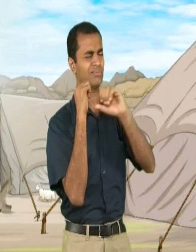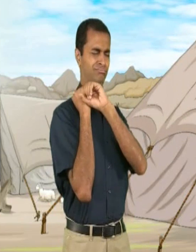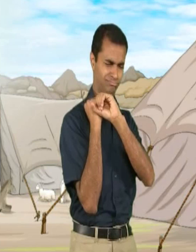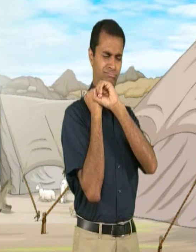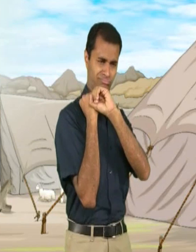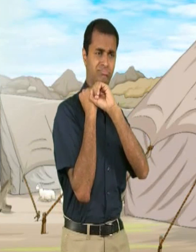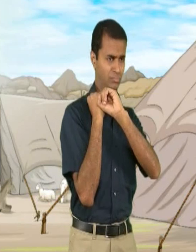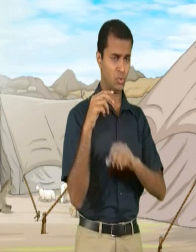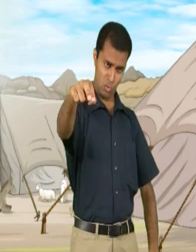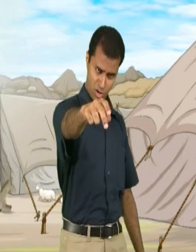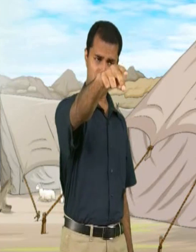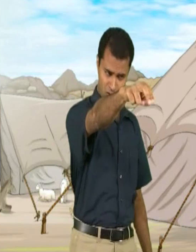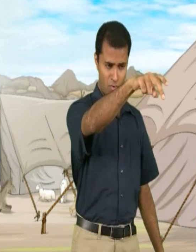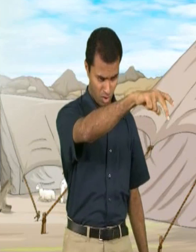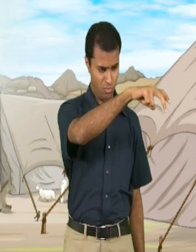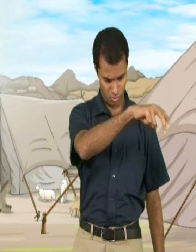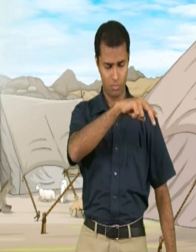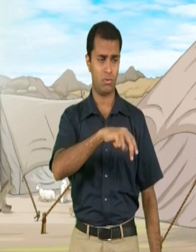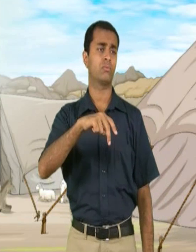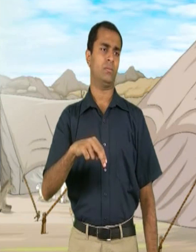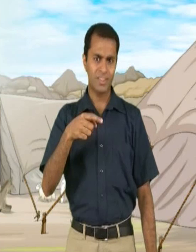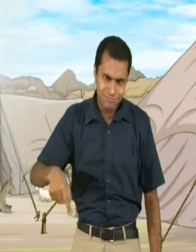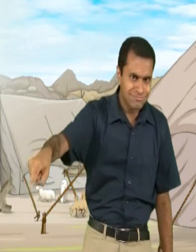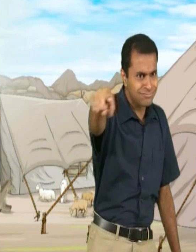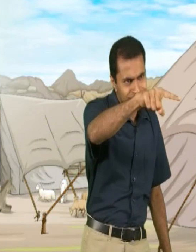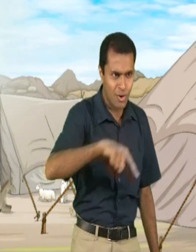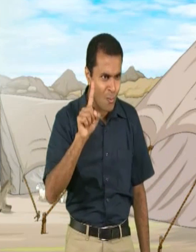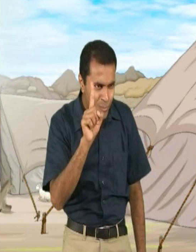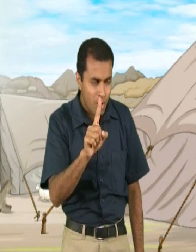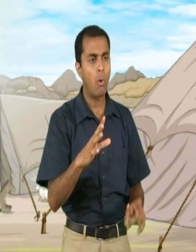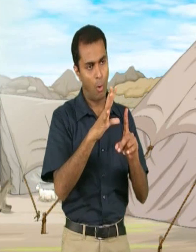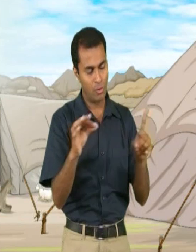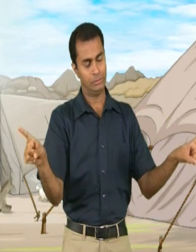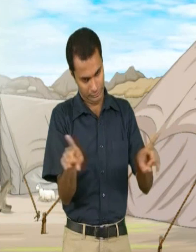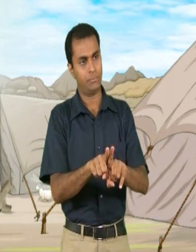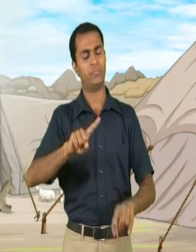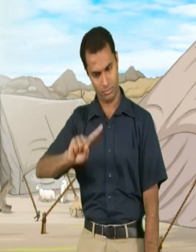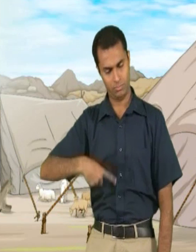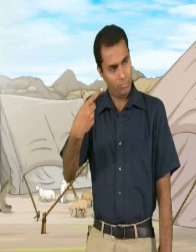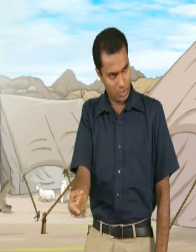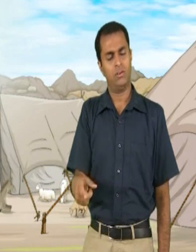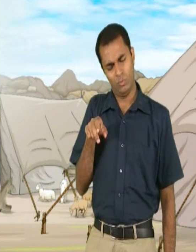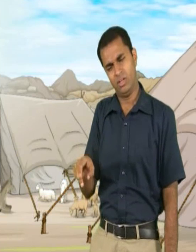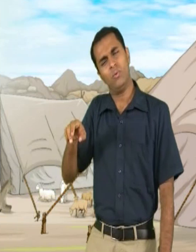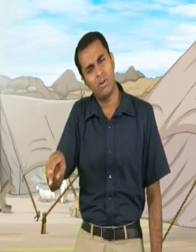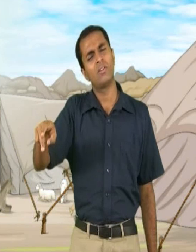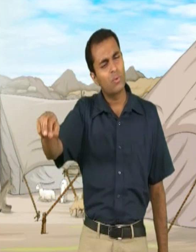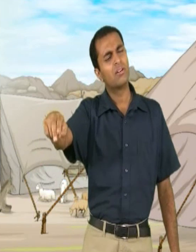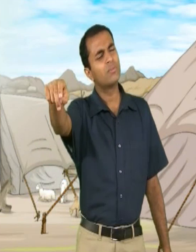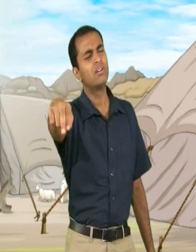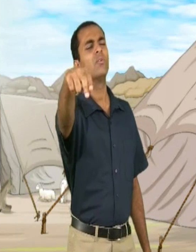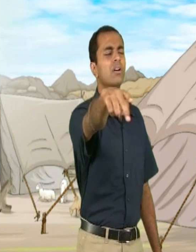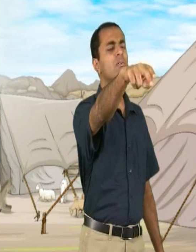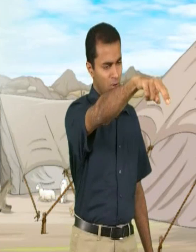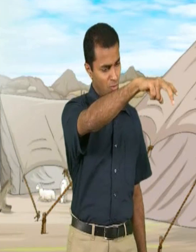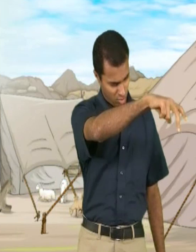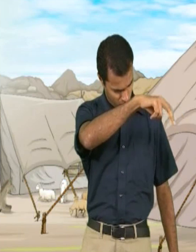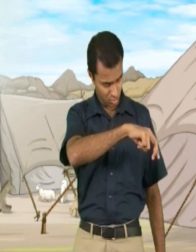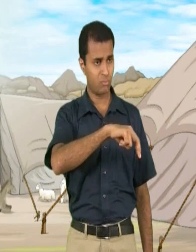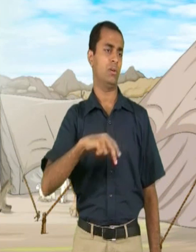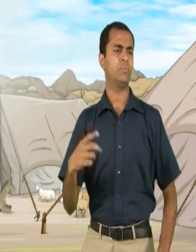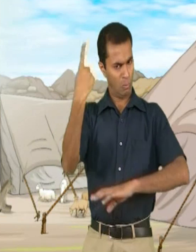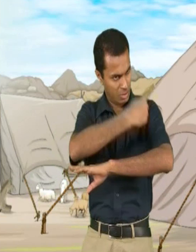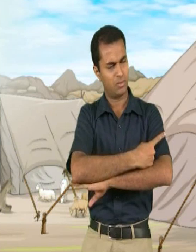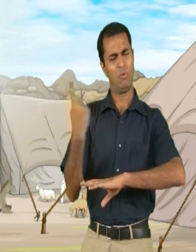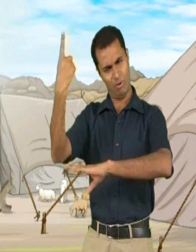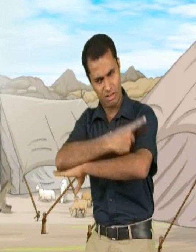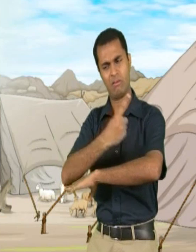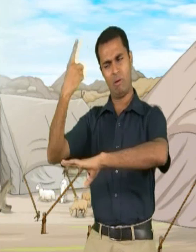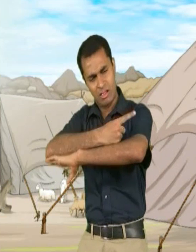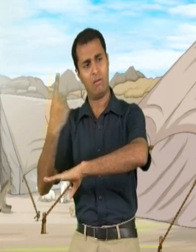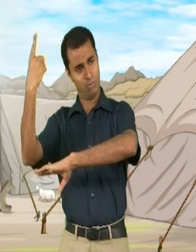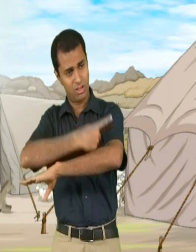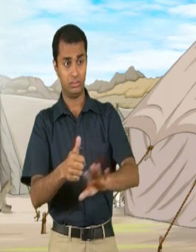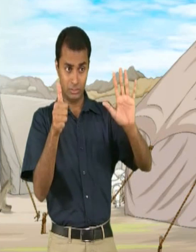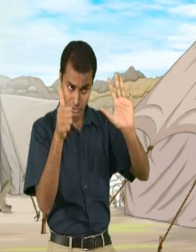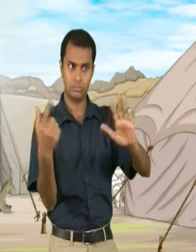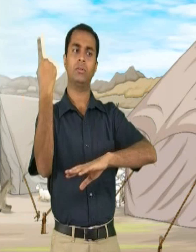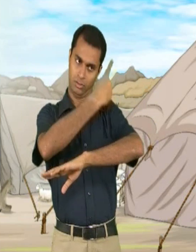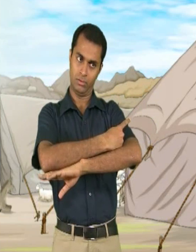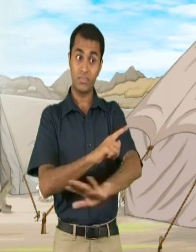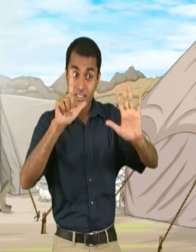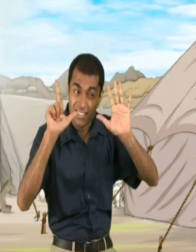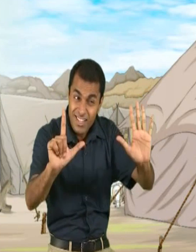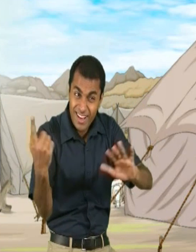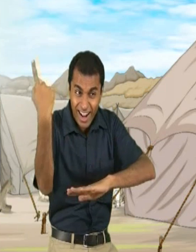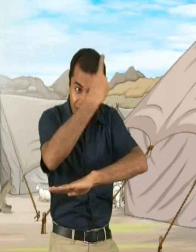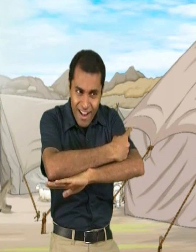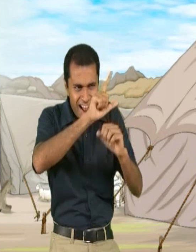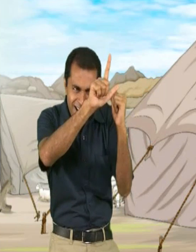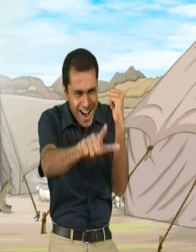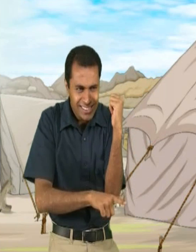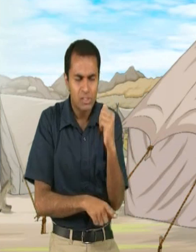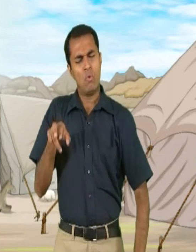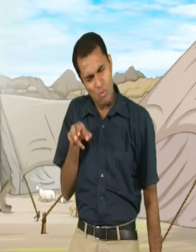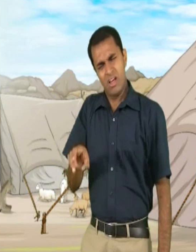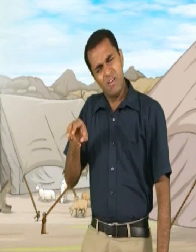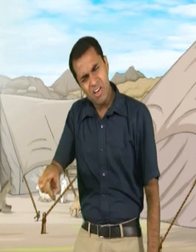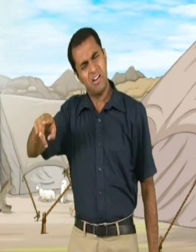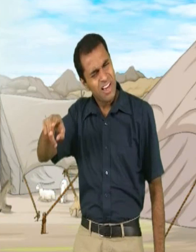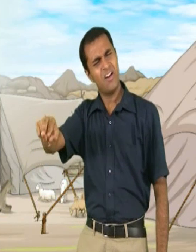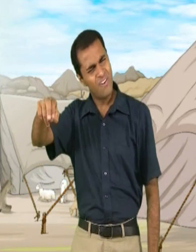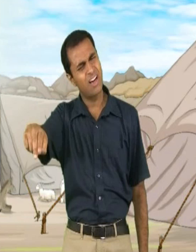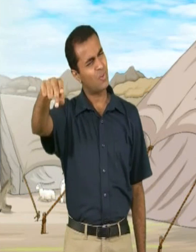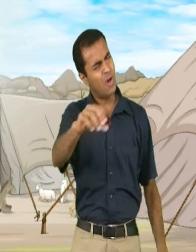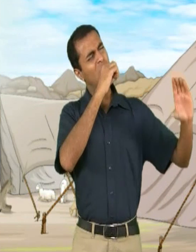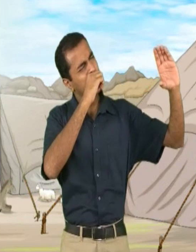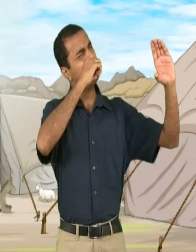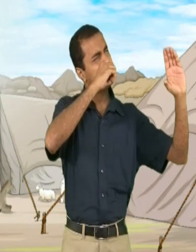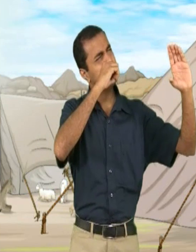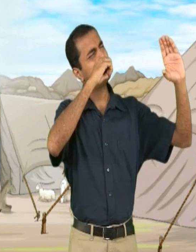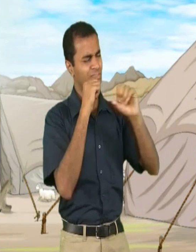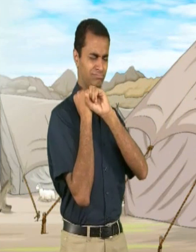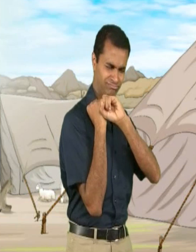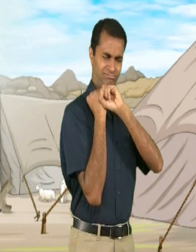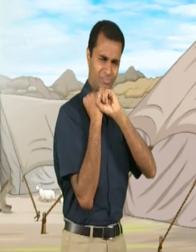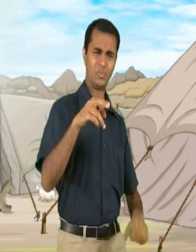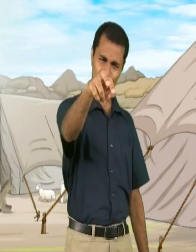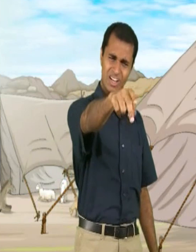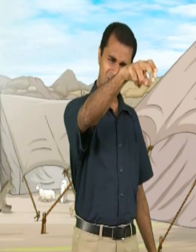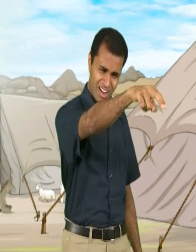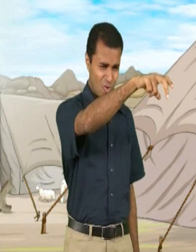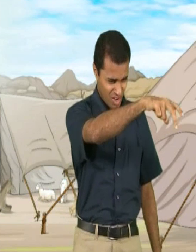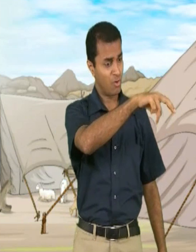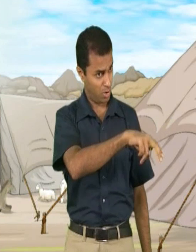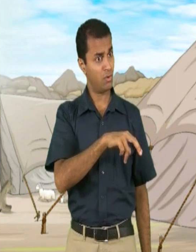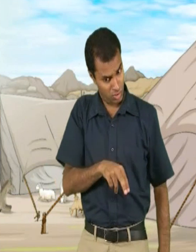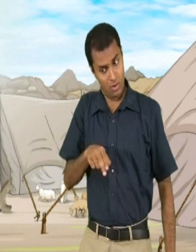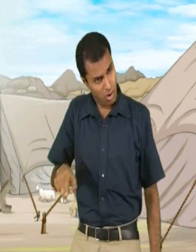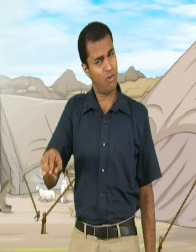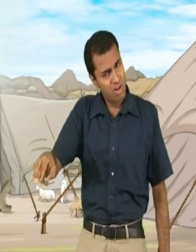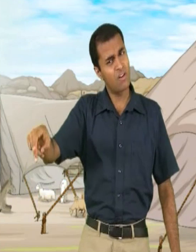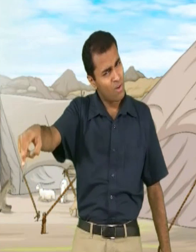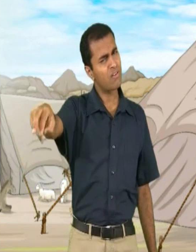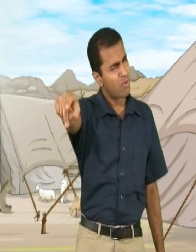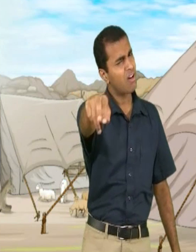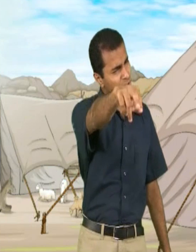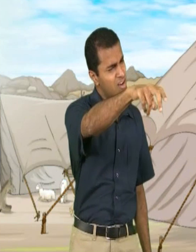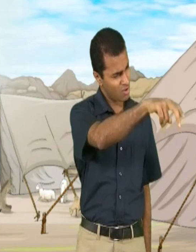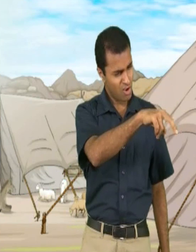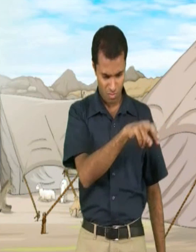Have seven priests carry seven rams’ horns in front of the ark.